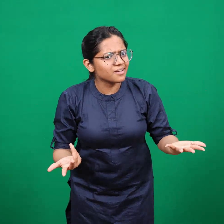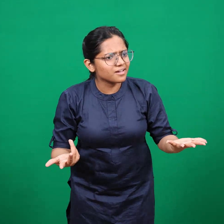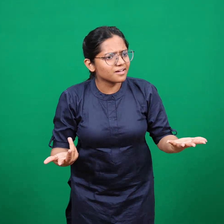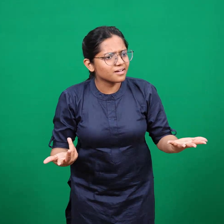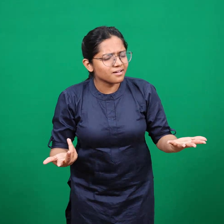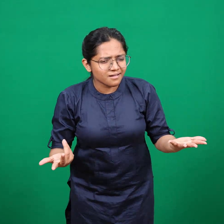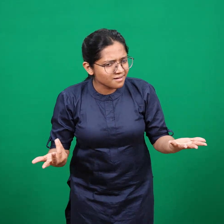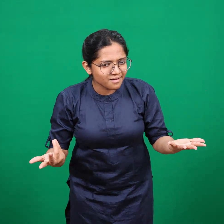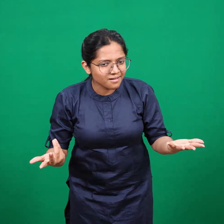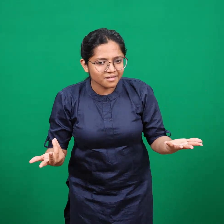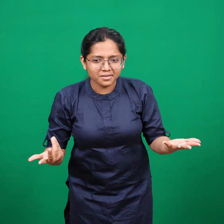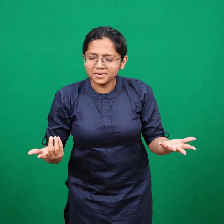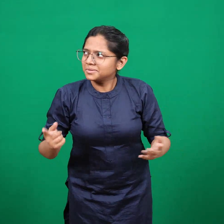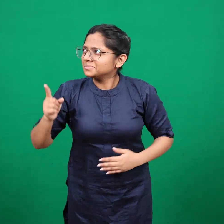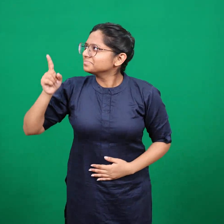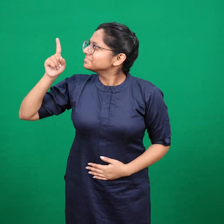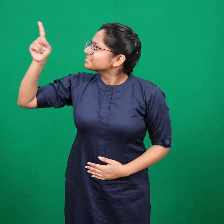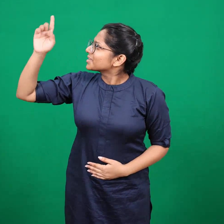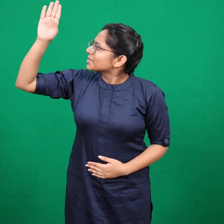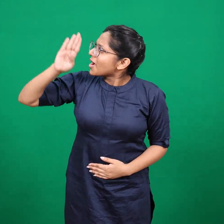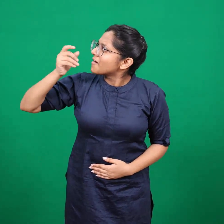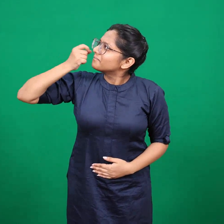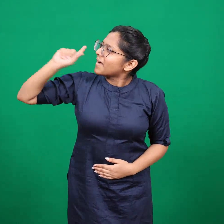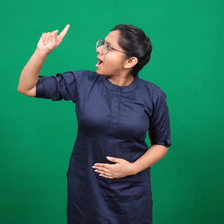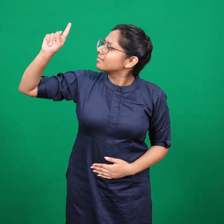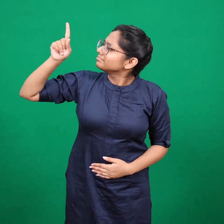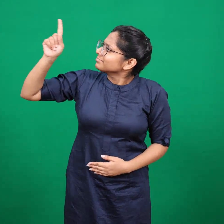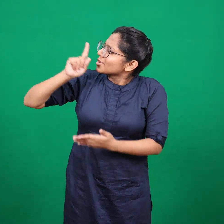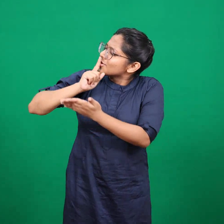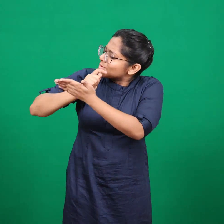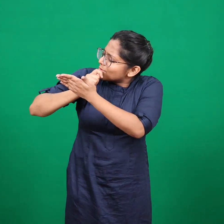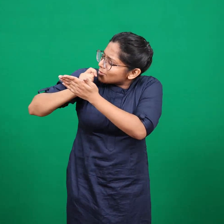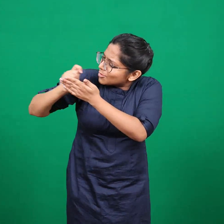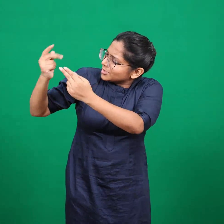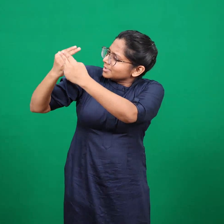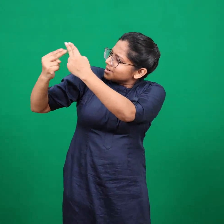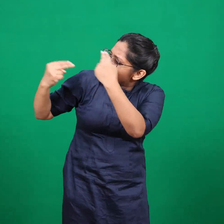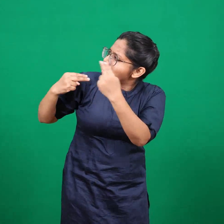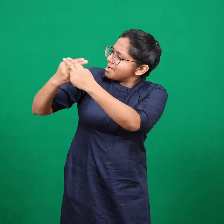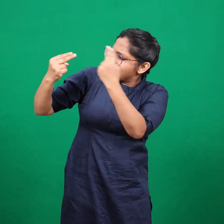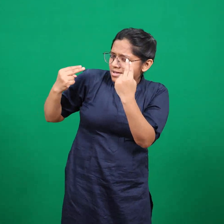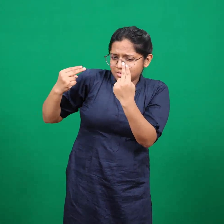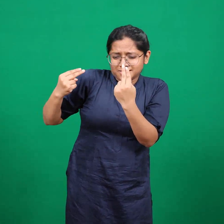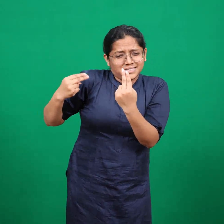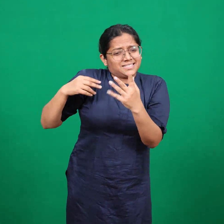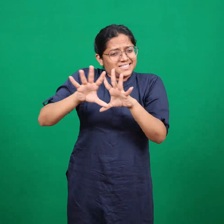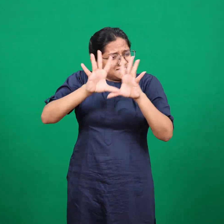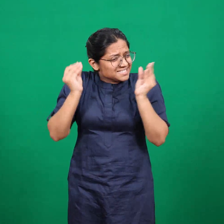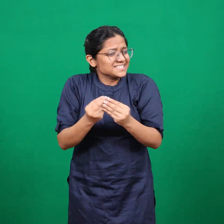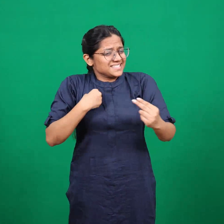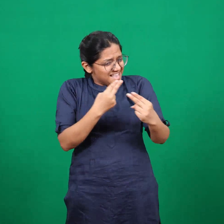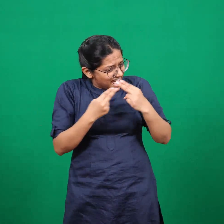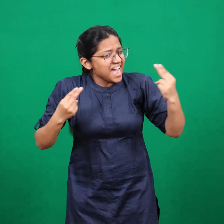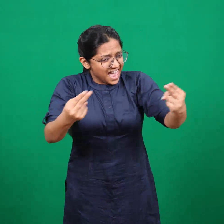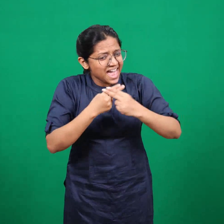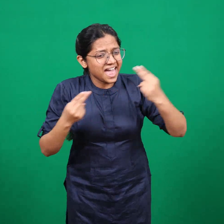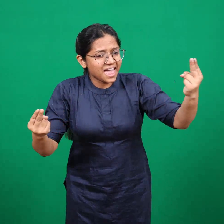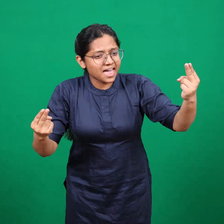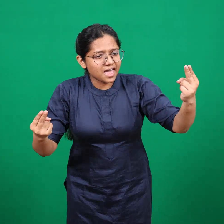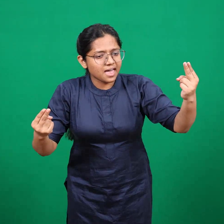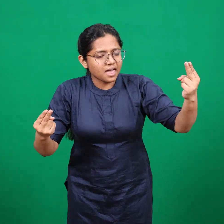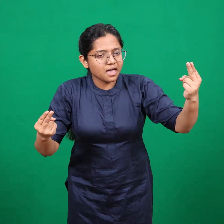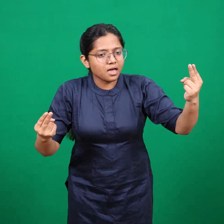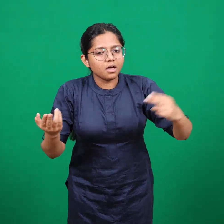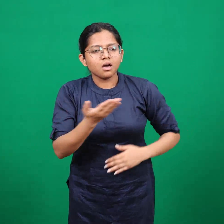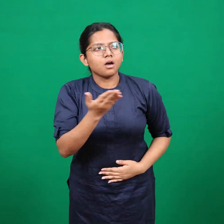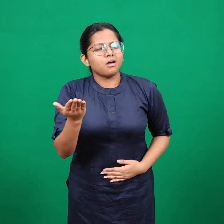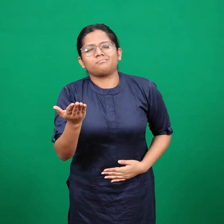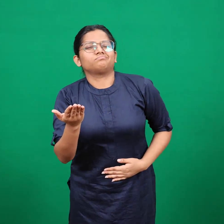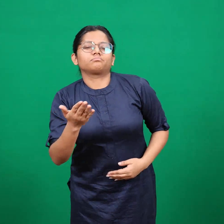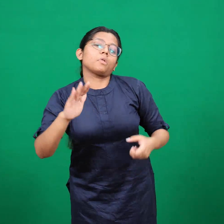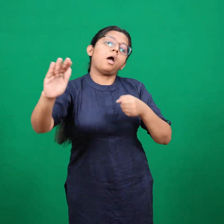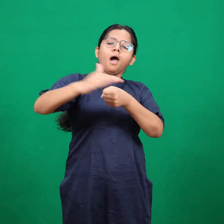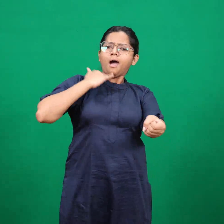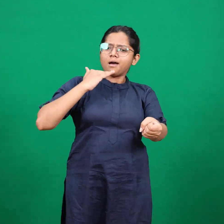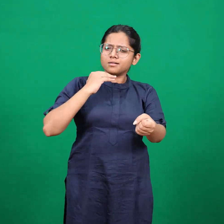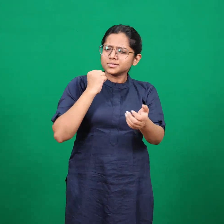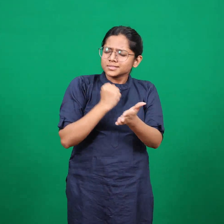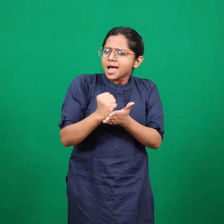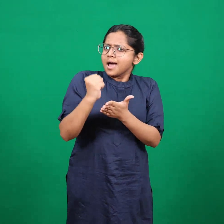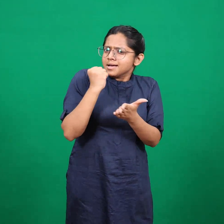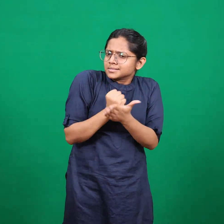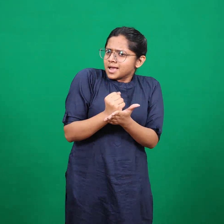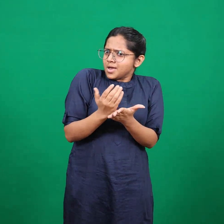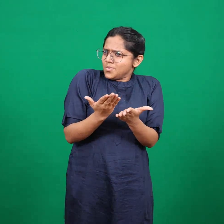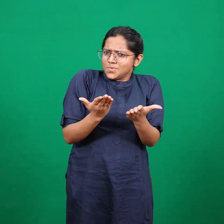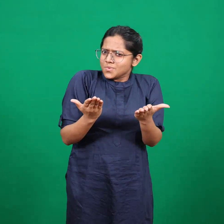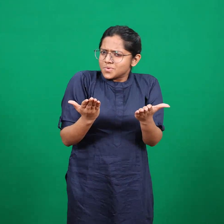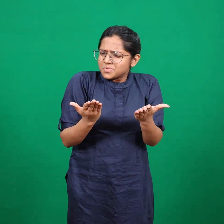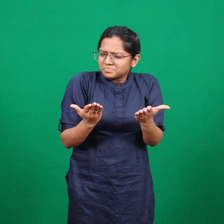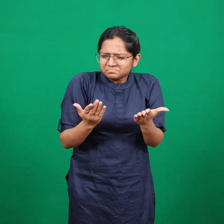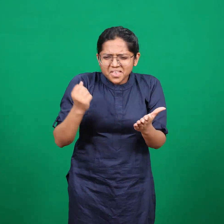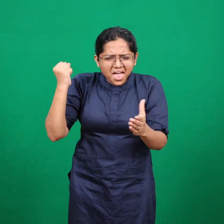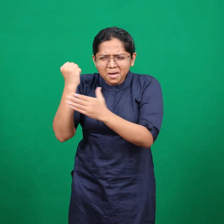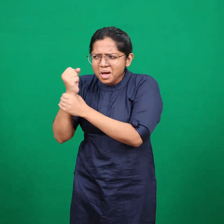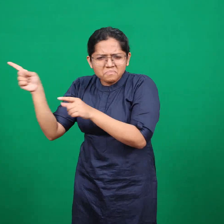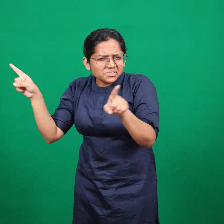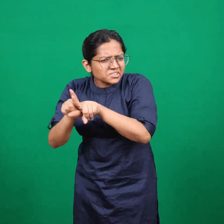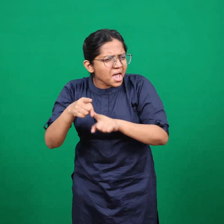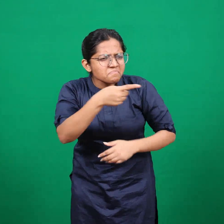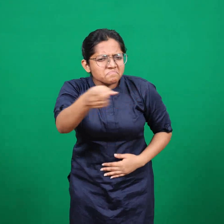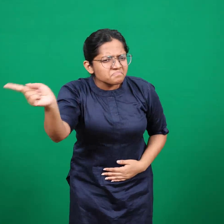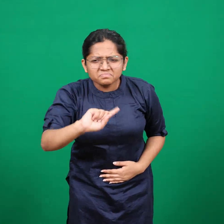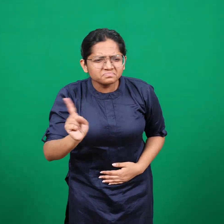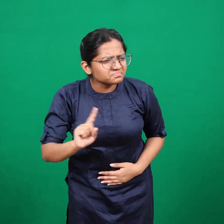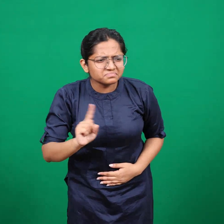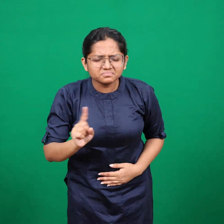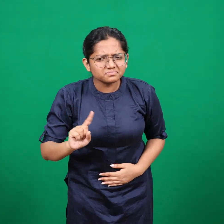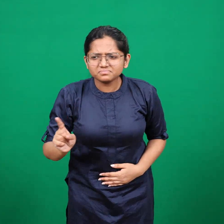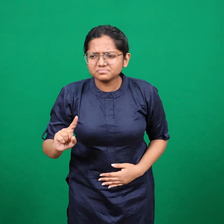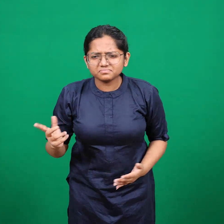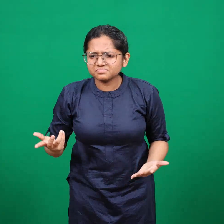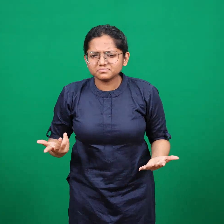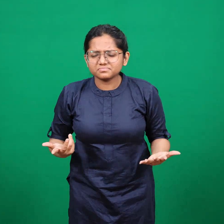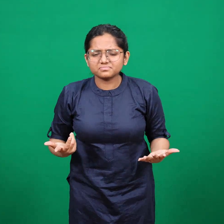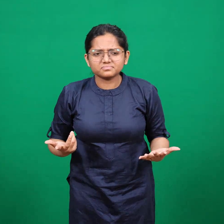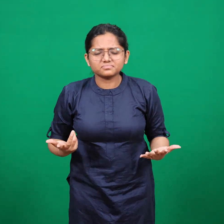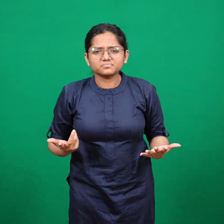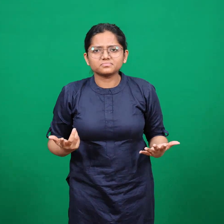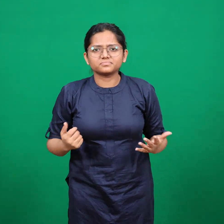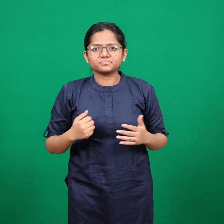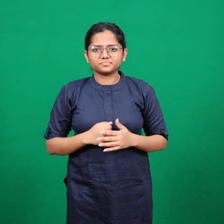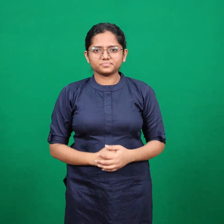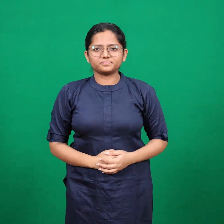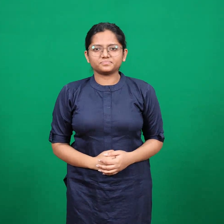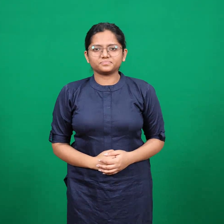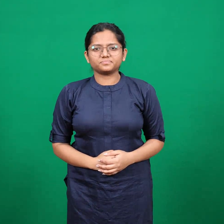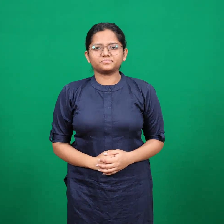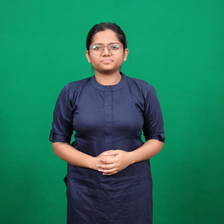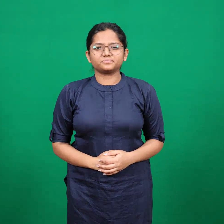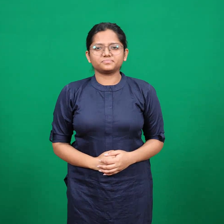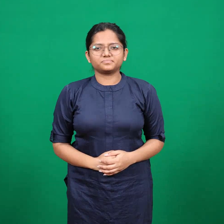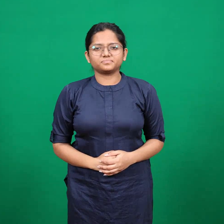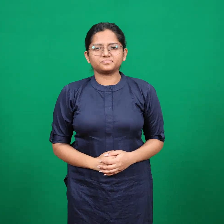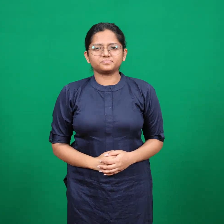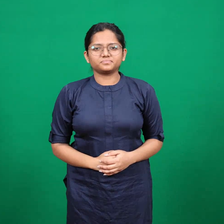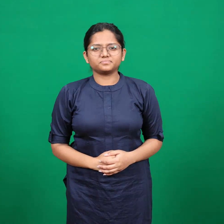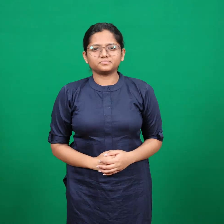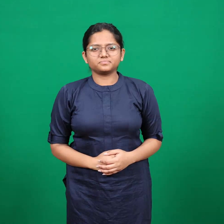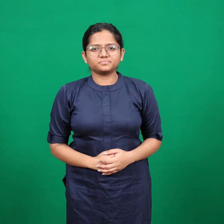But now you are trying to kill Me, a man who has told you the truth that I heard from God. Abraham never did such a thing.